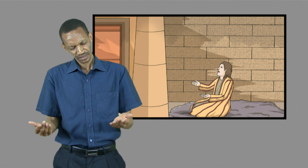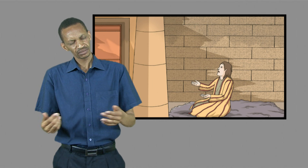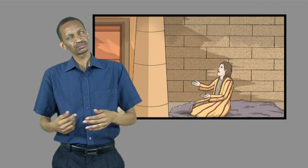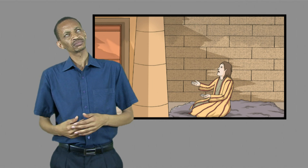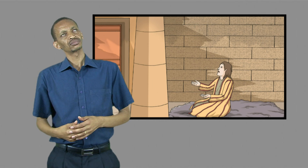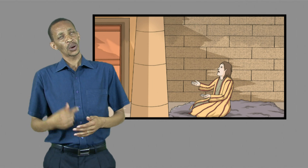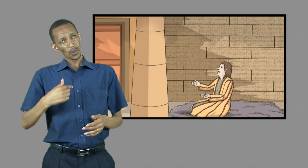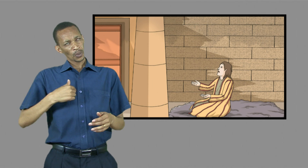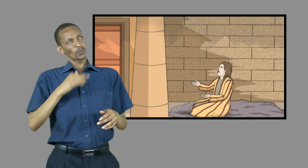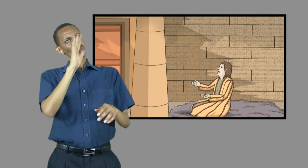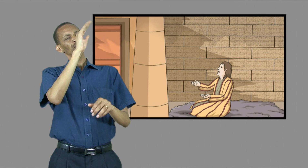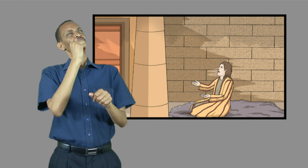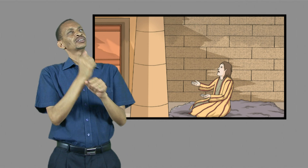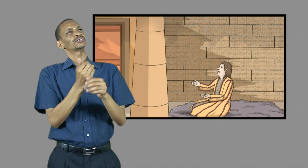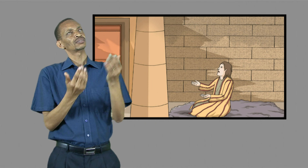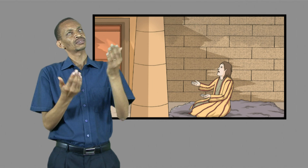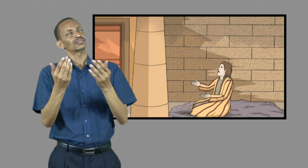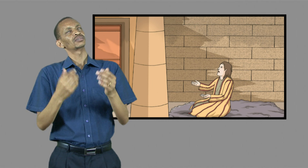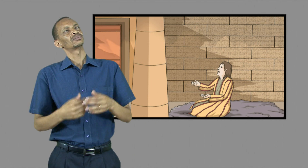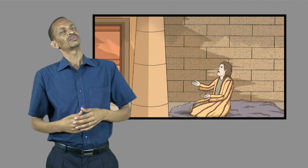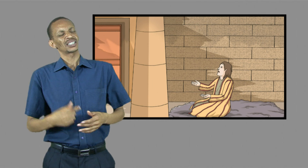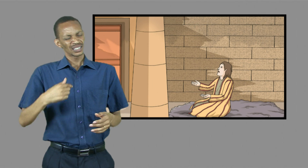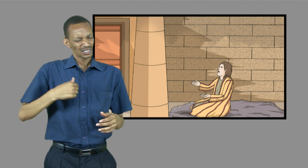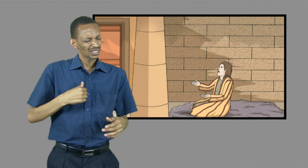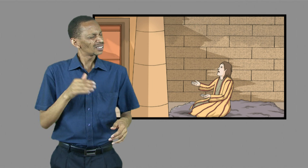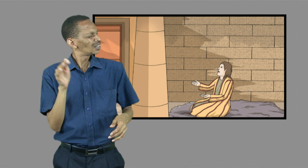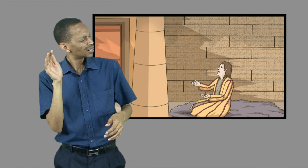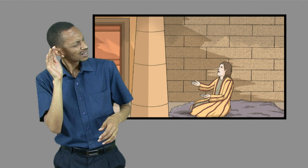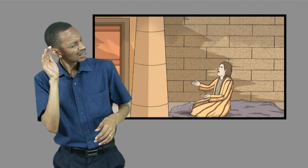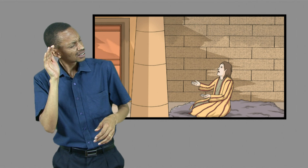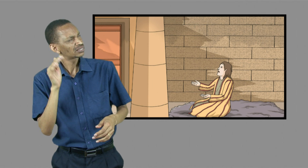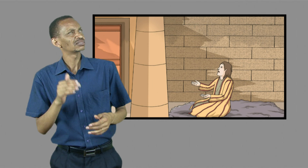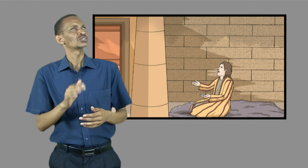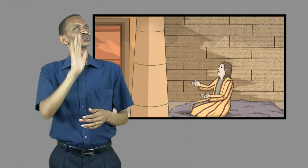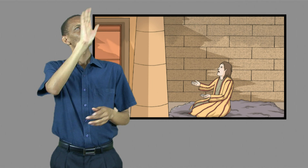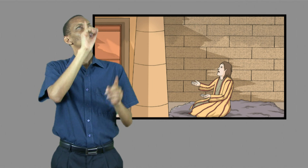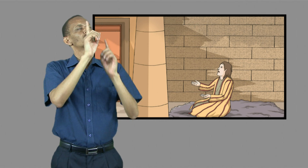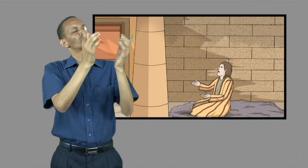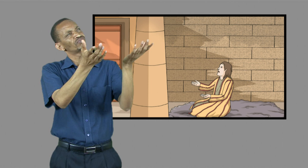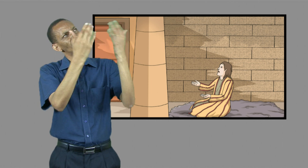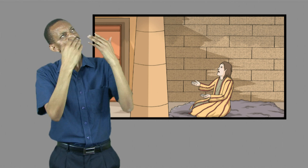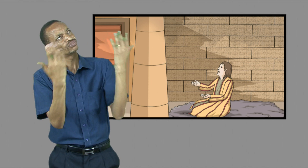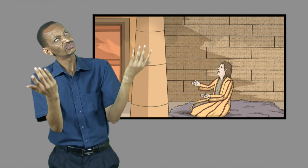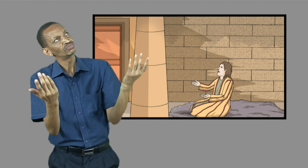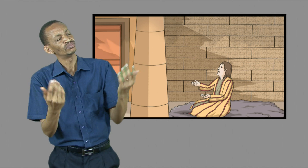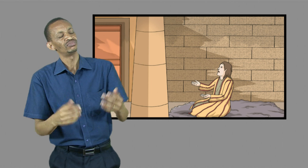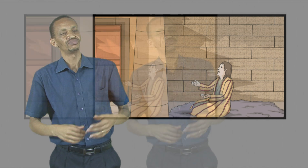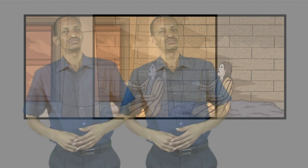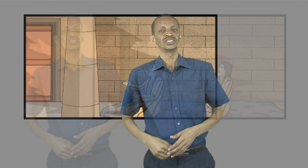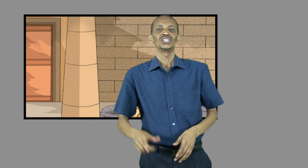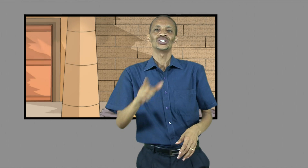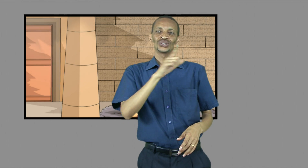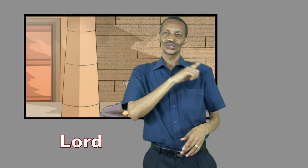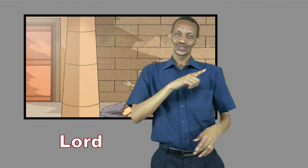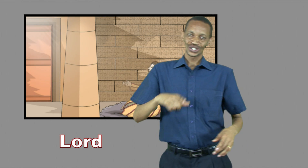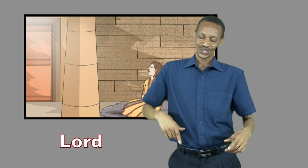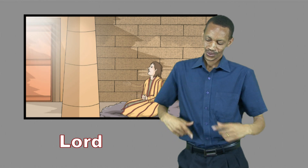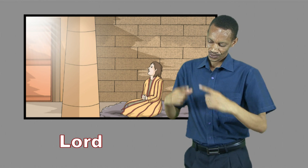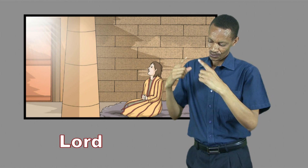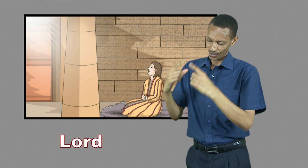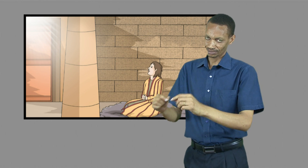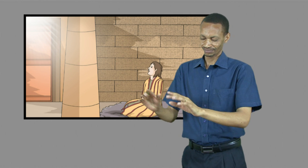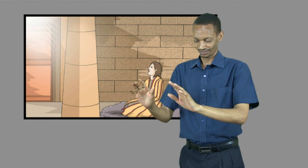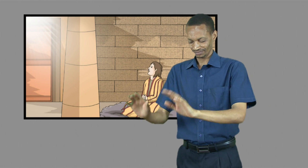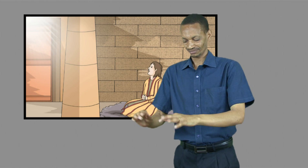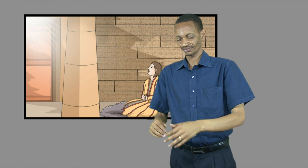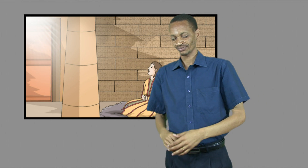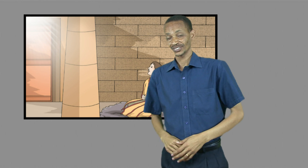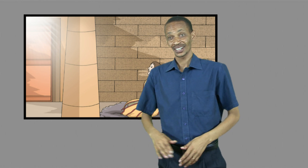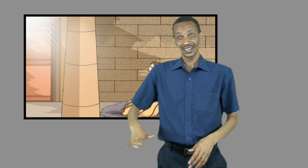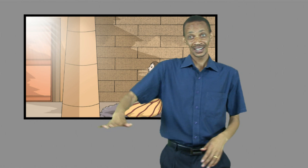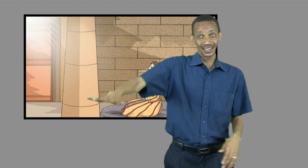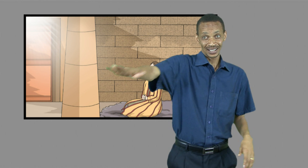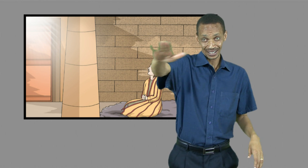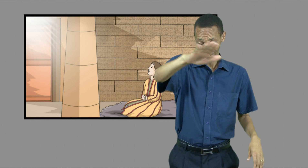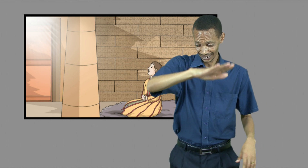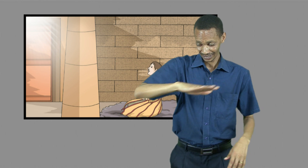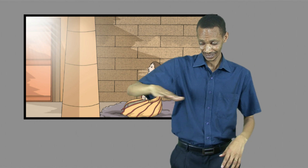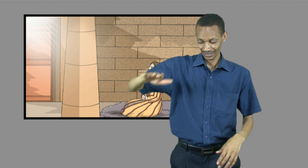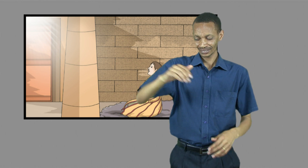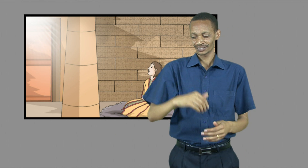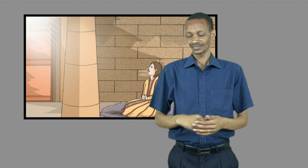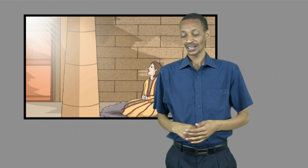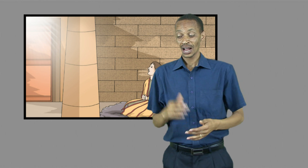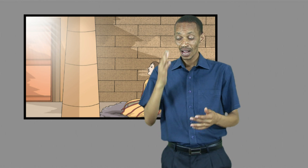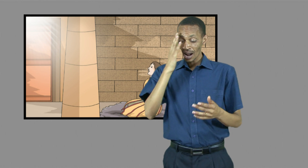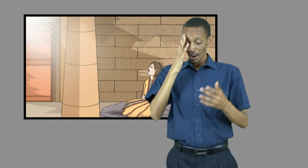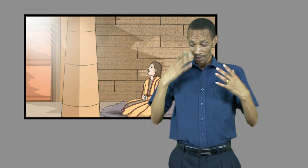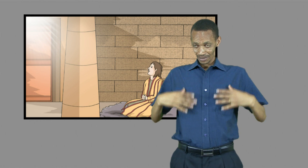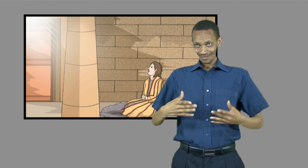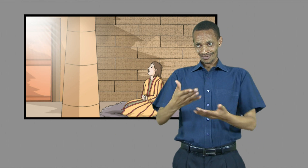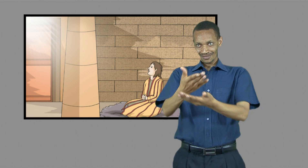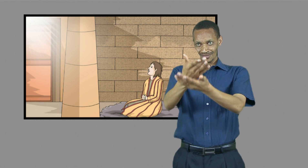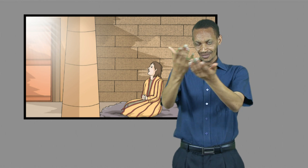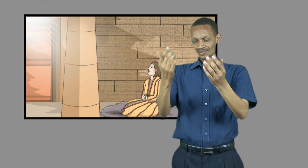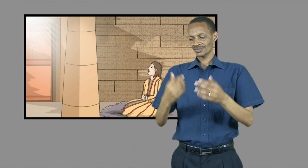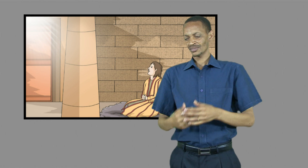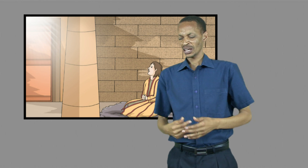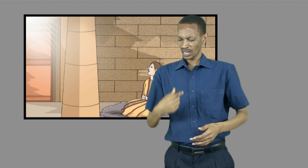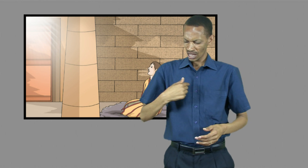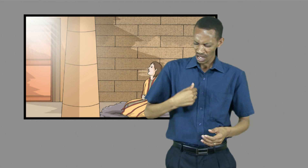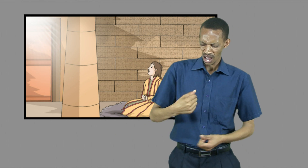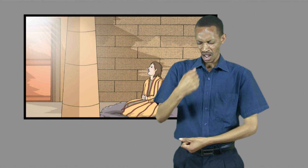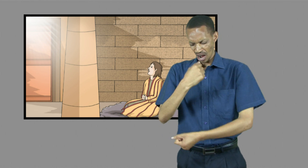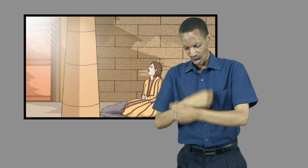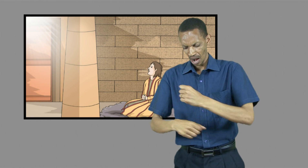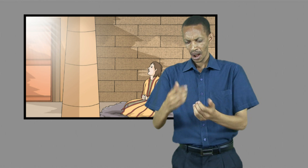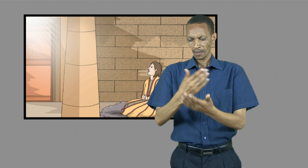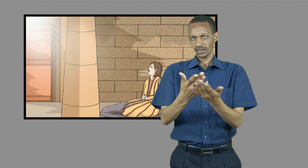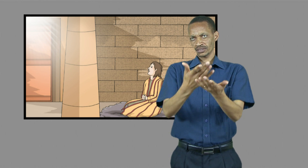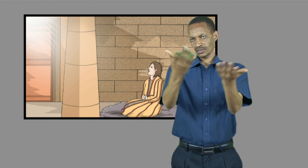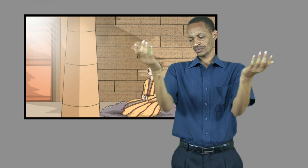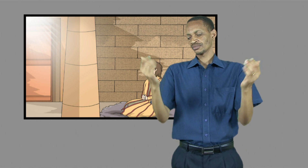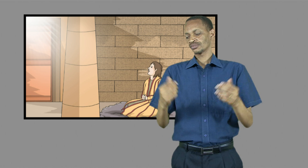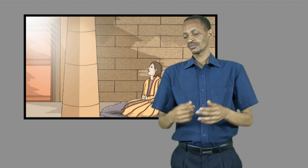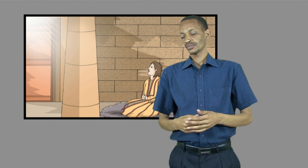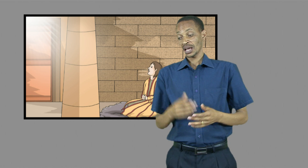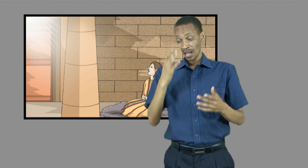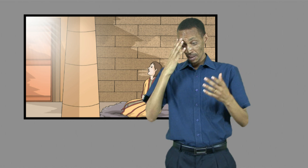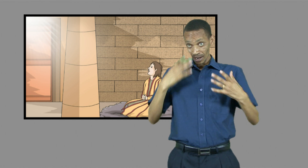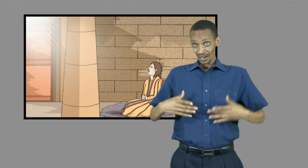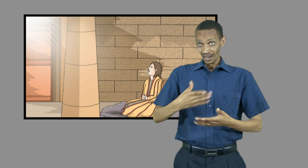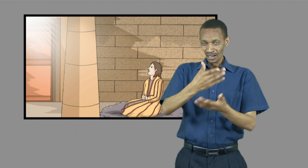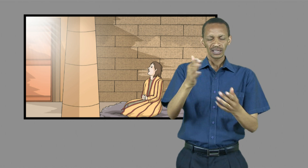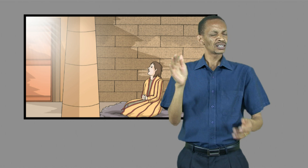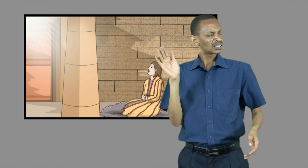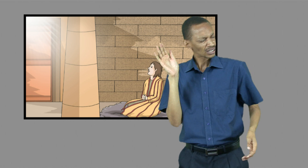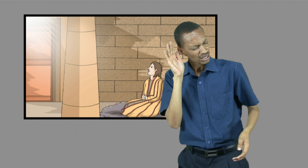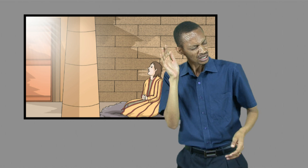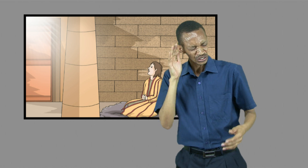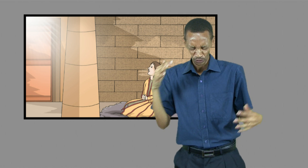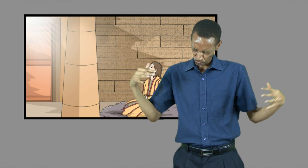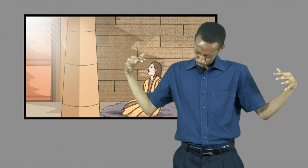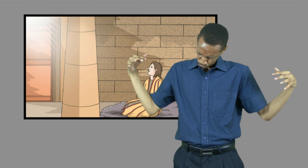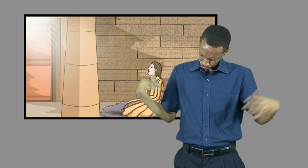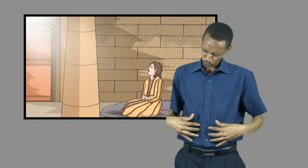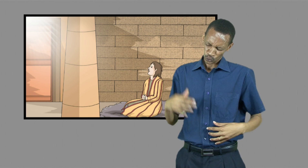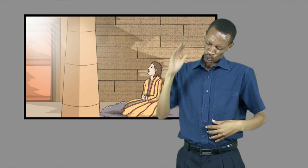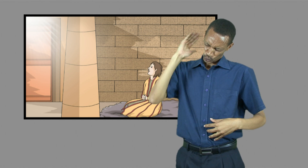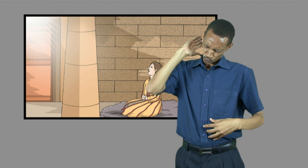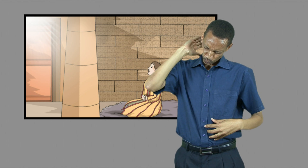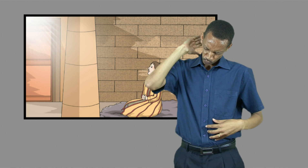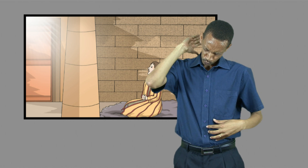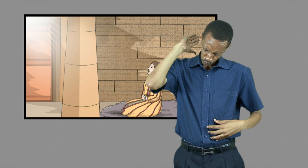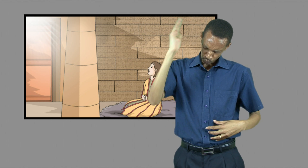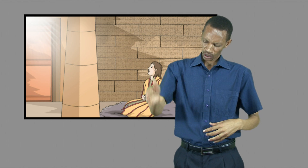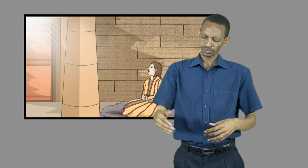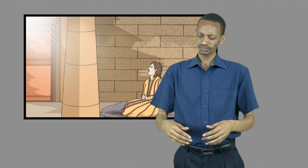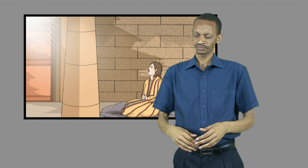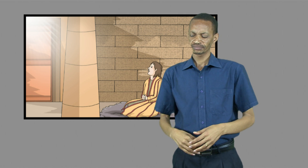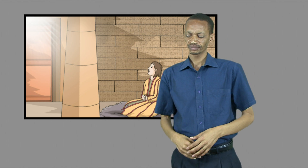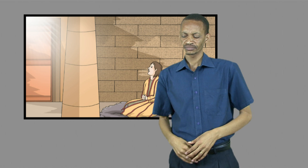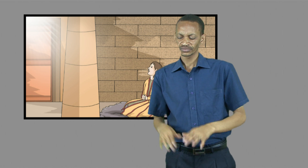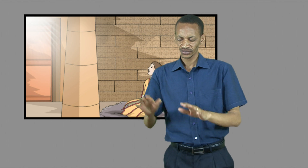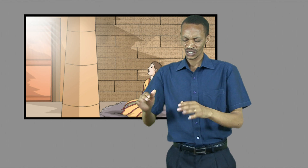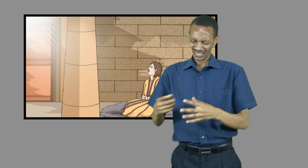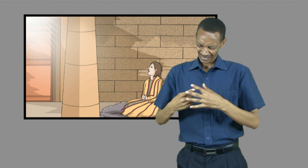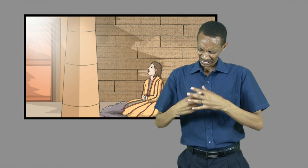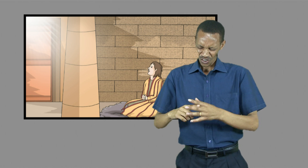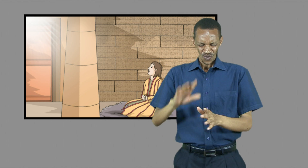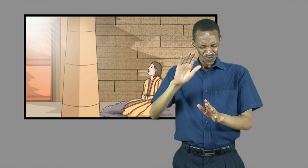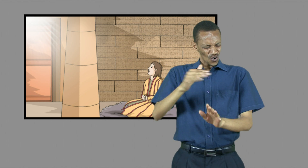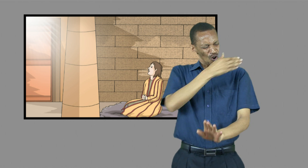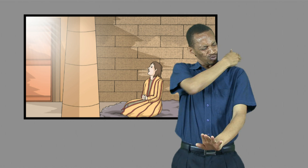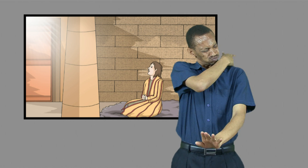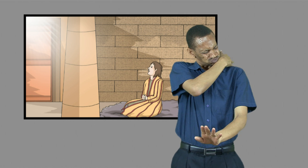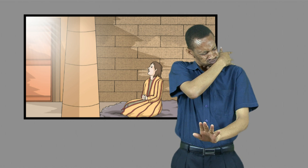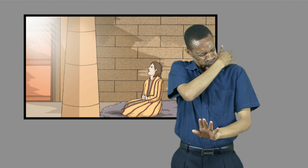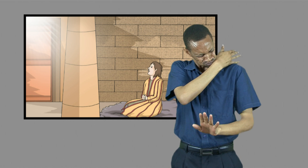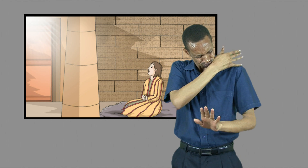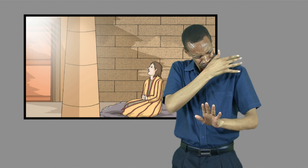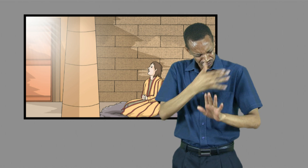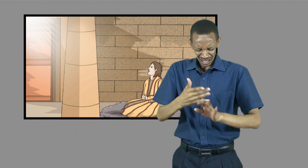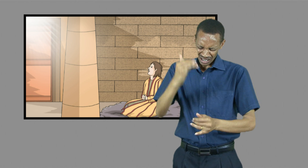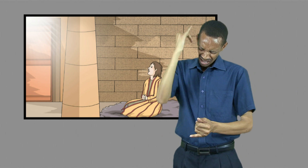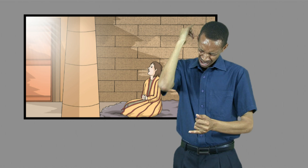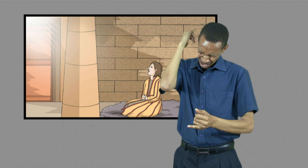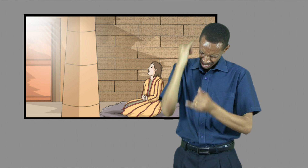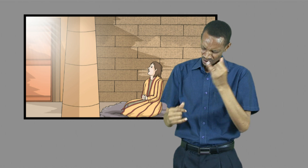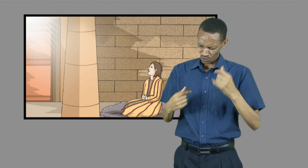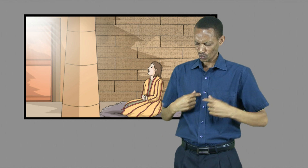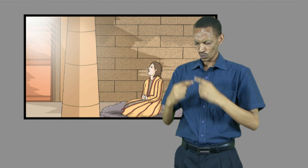Then the LORD said to Samuel, “I am about to do something in Israel at which the ears of all who hear it will tingle.